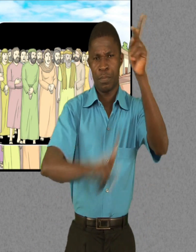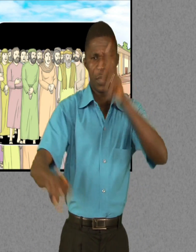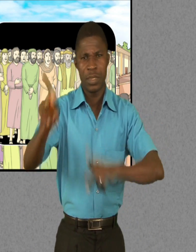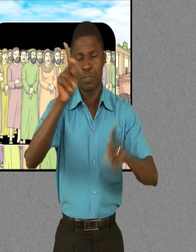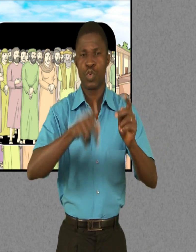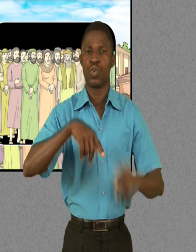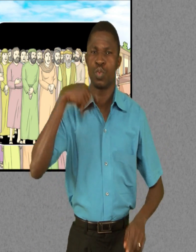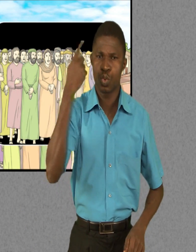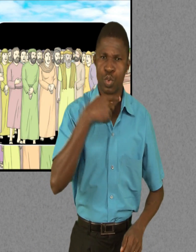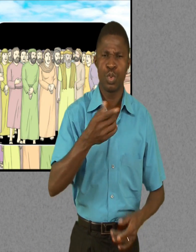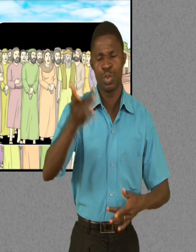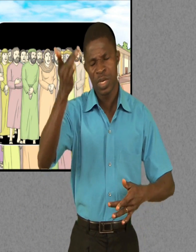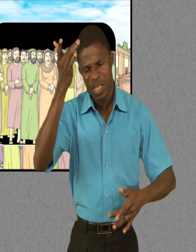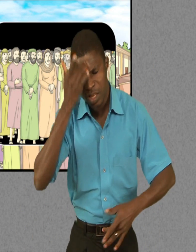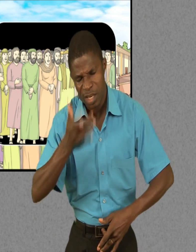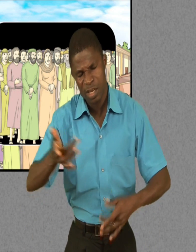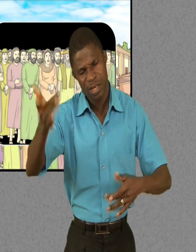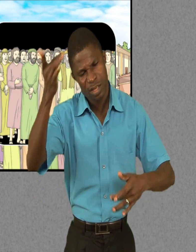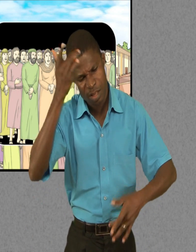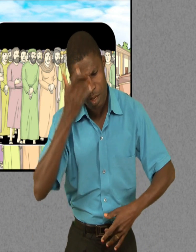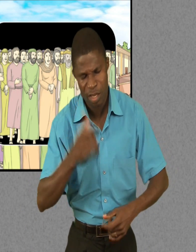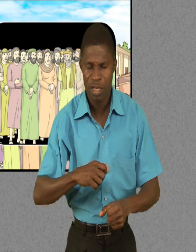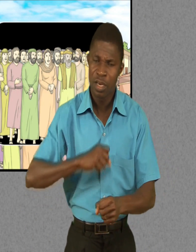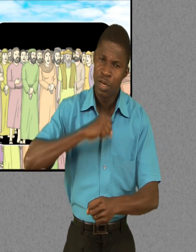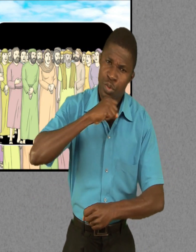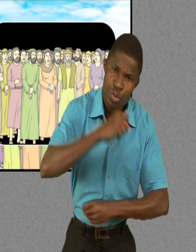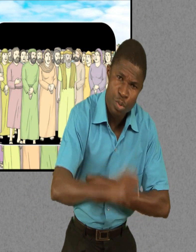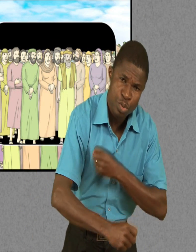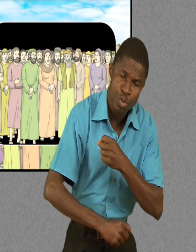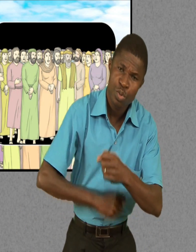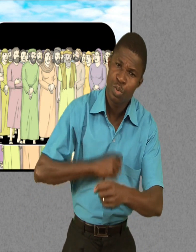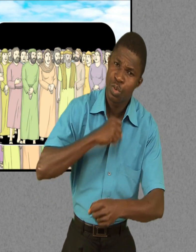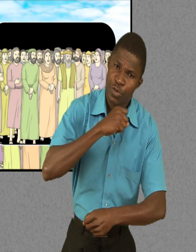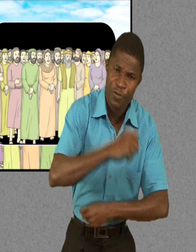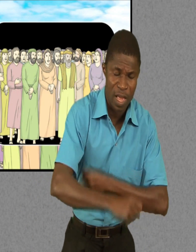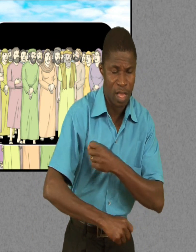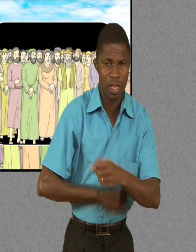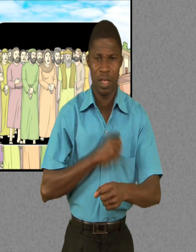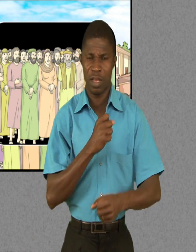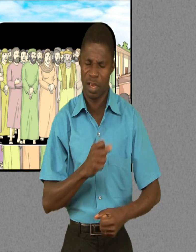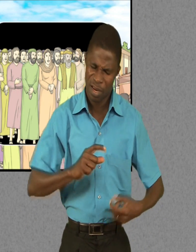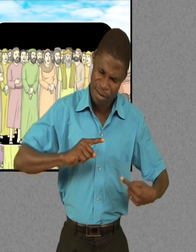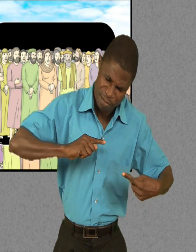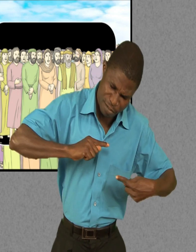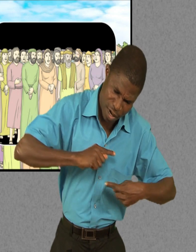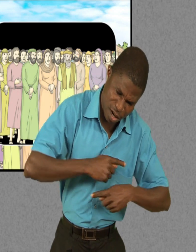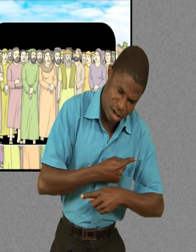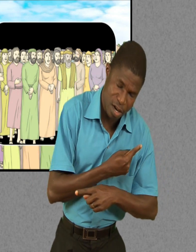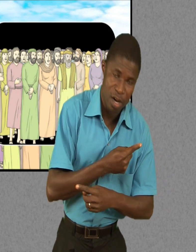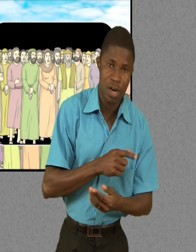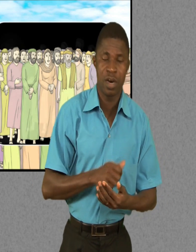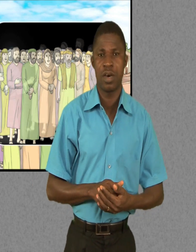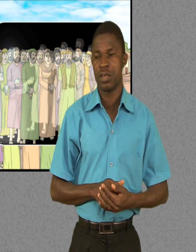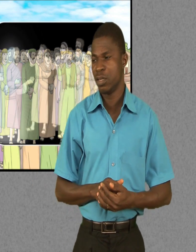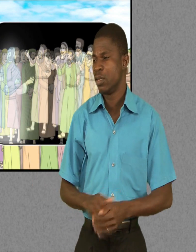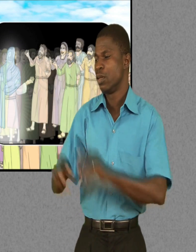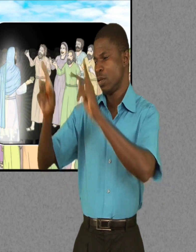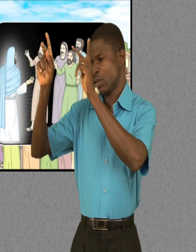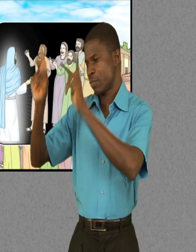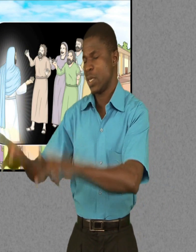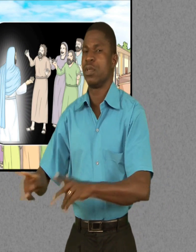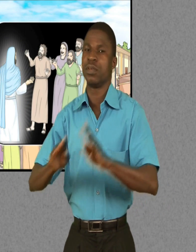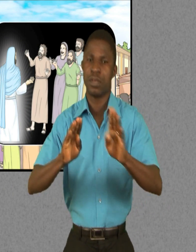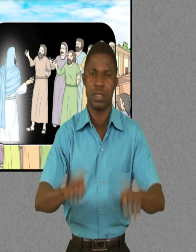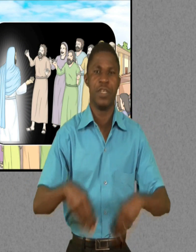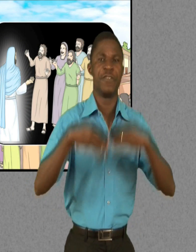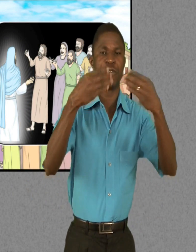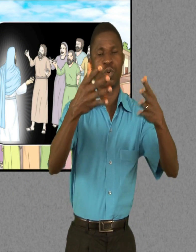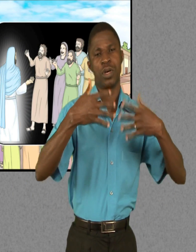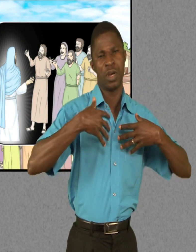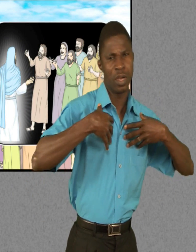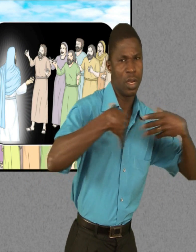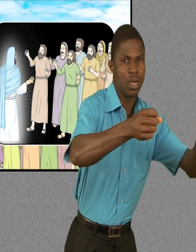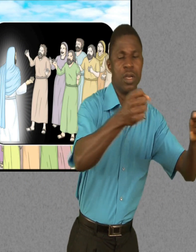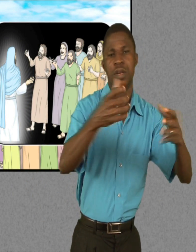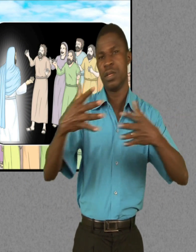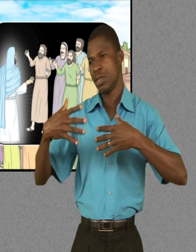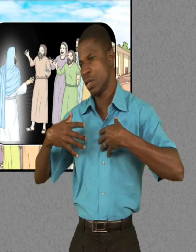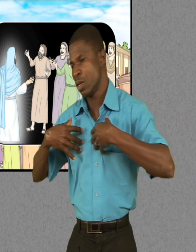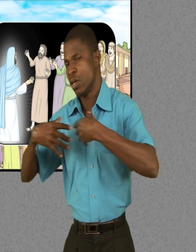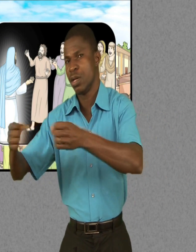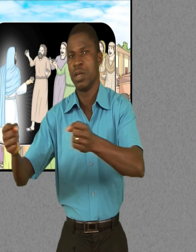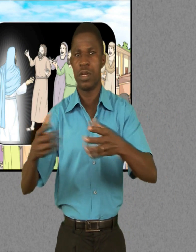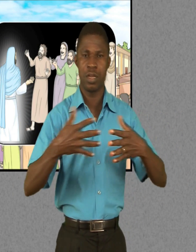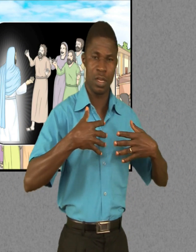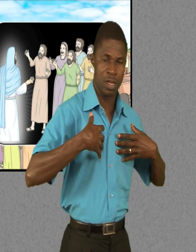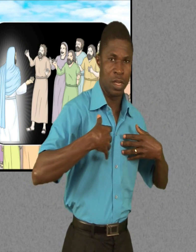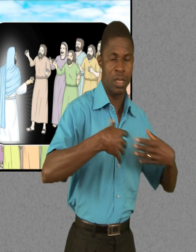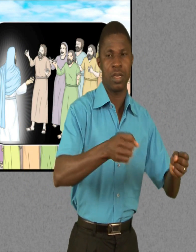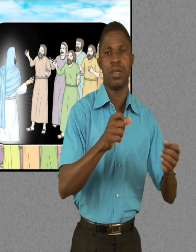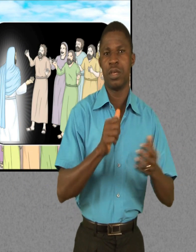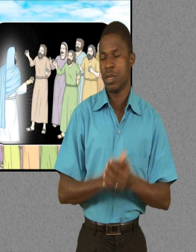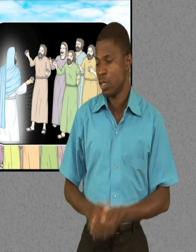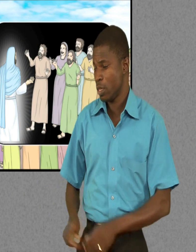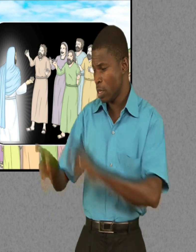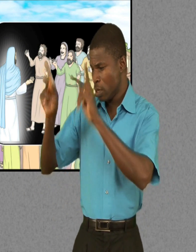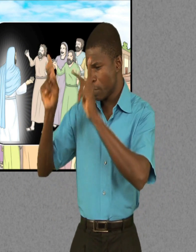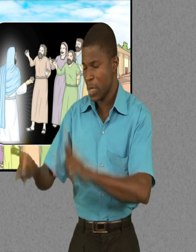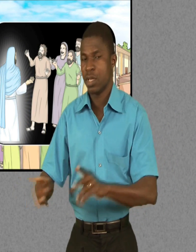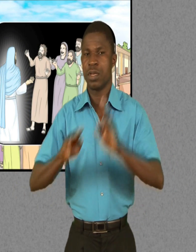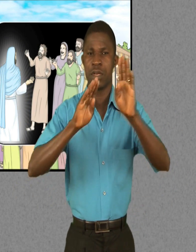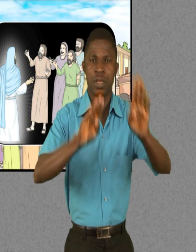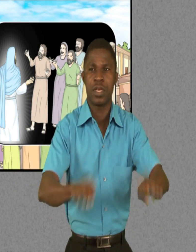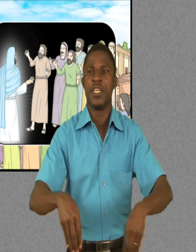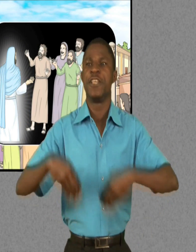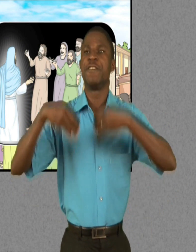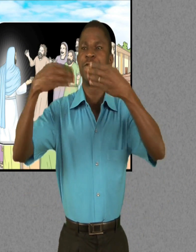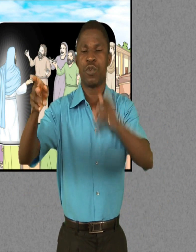Yet He bore the sin of many and made intercession for the transgressors.